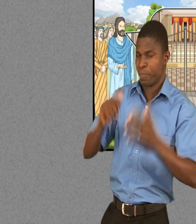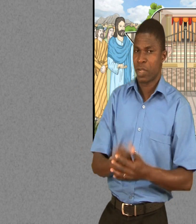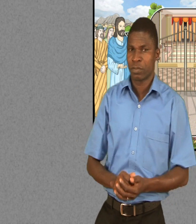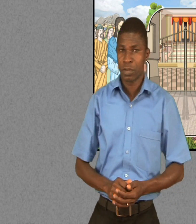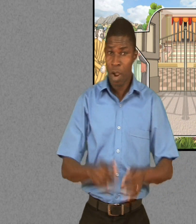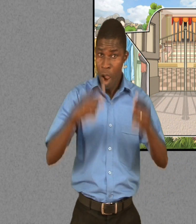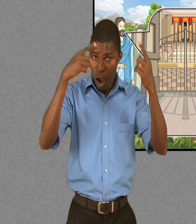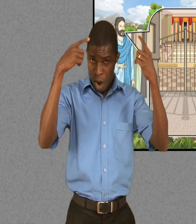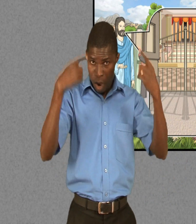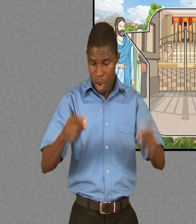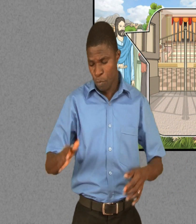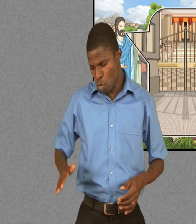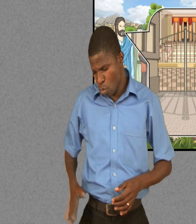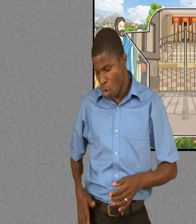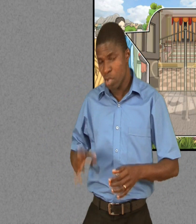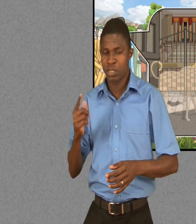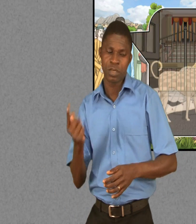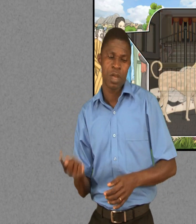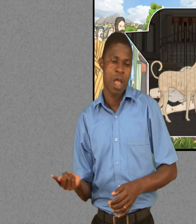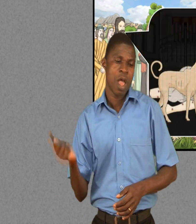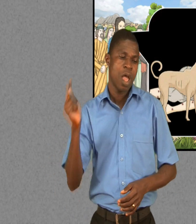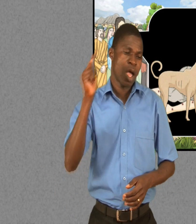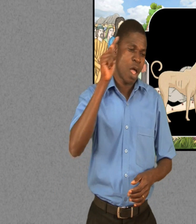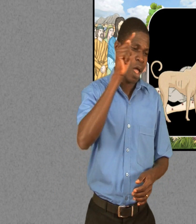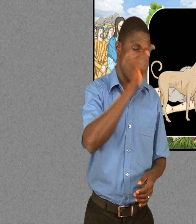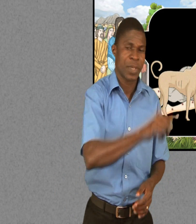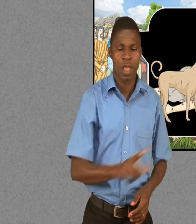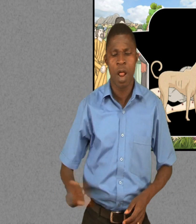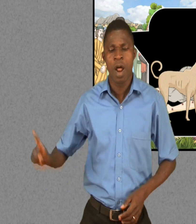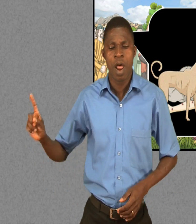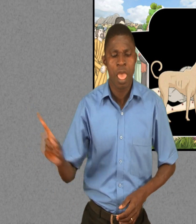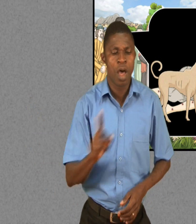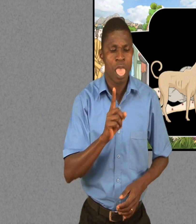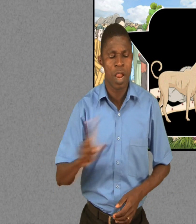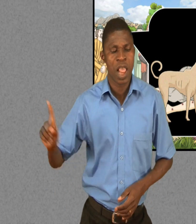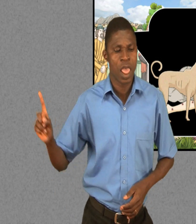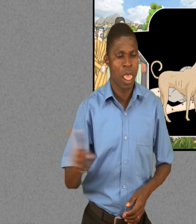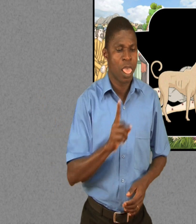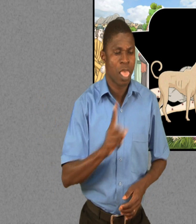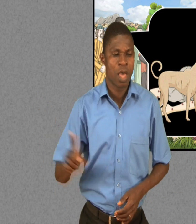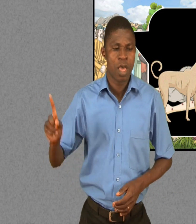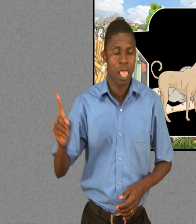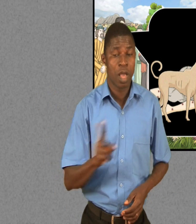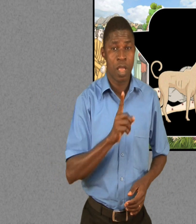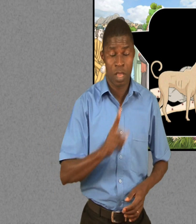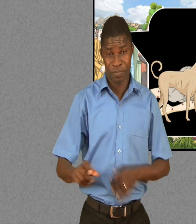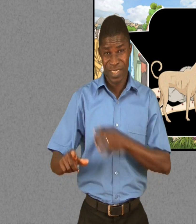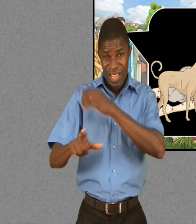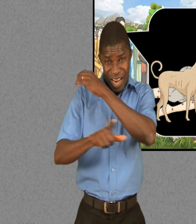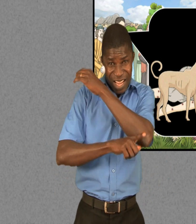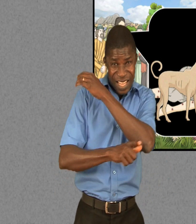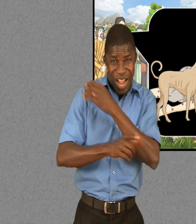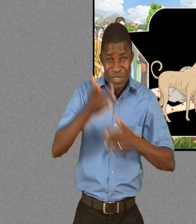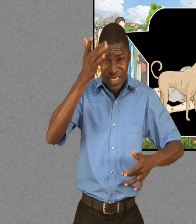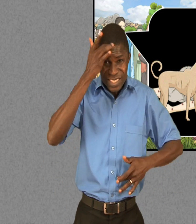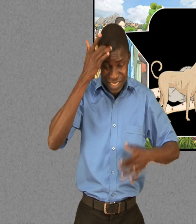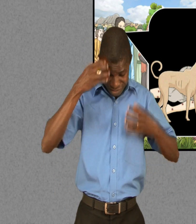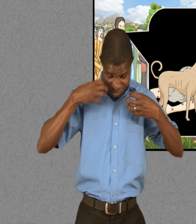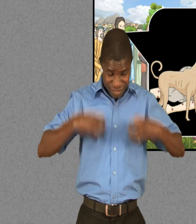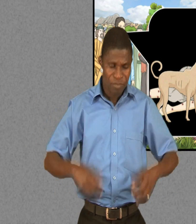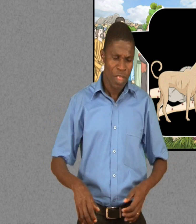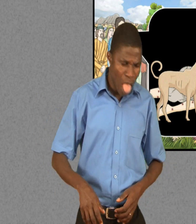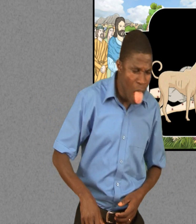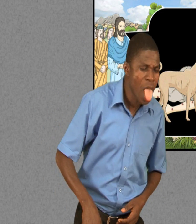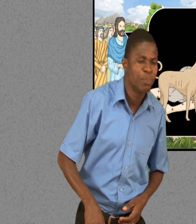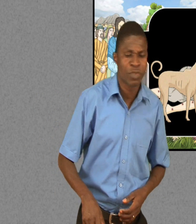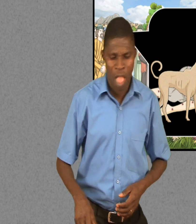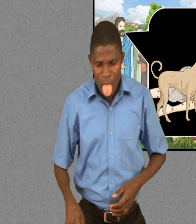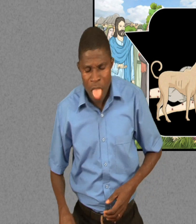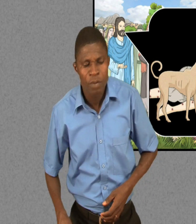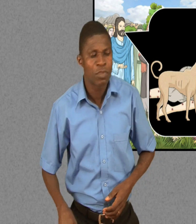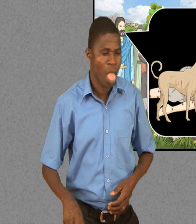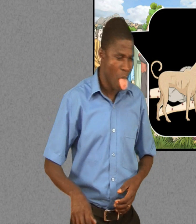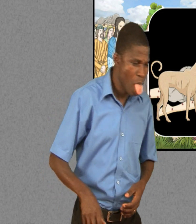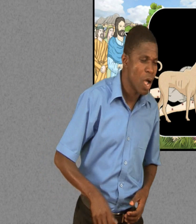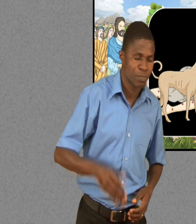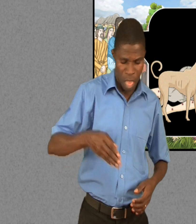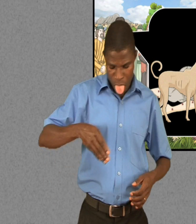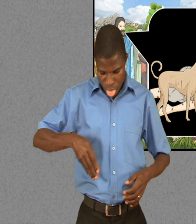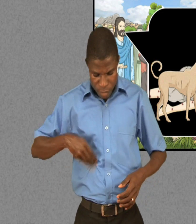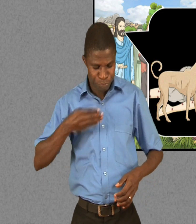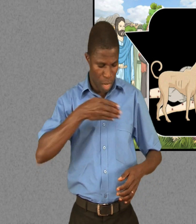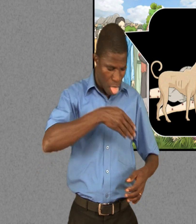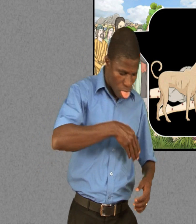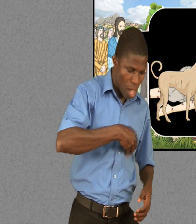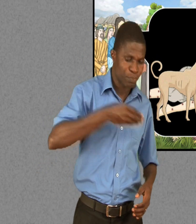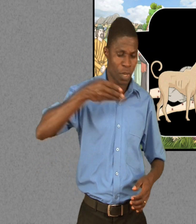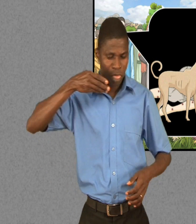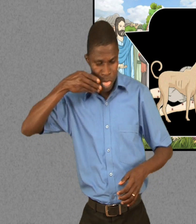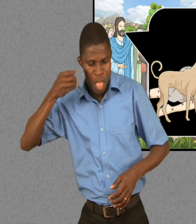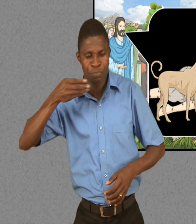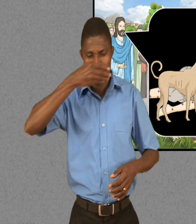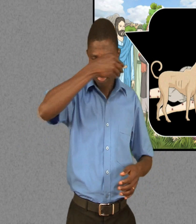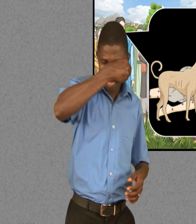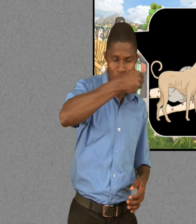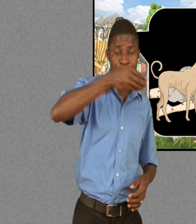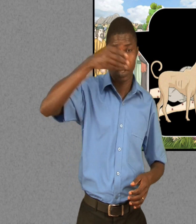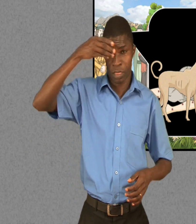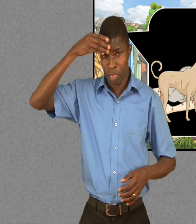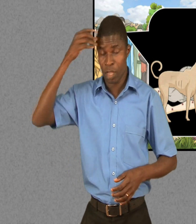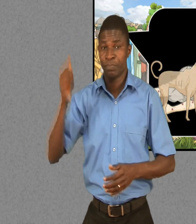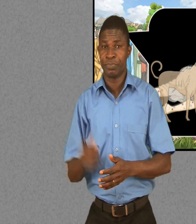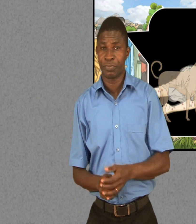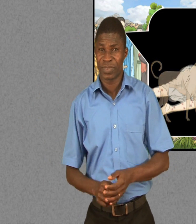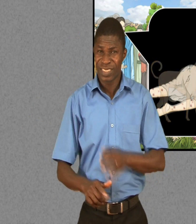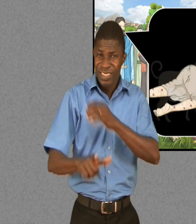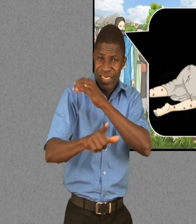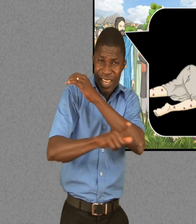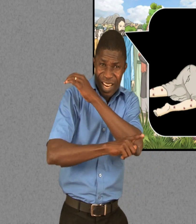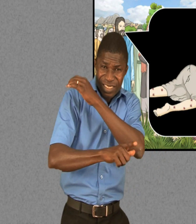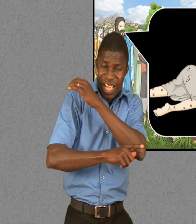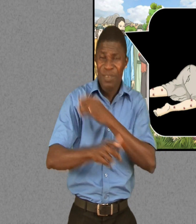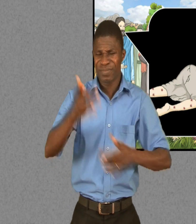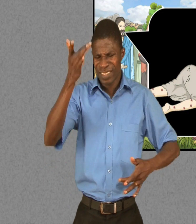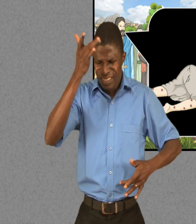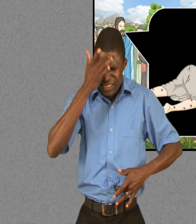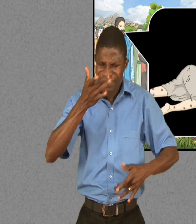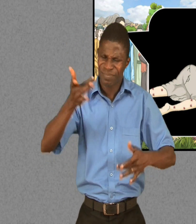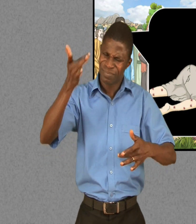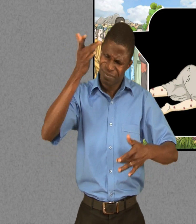Even the dogs came and licked his sores.